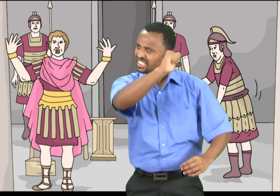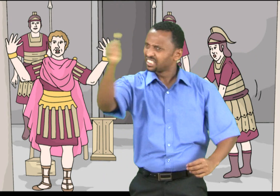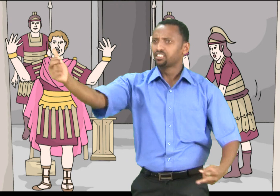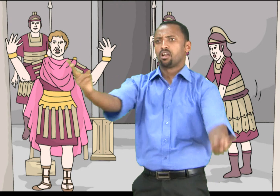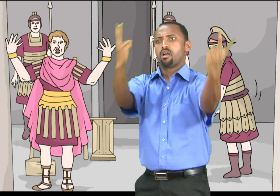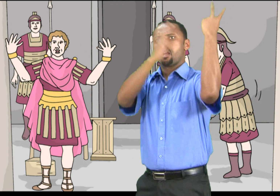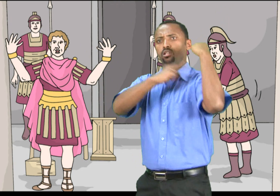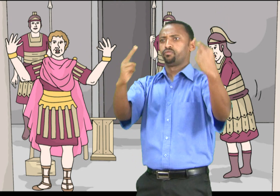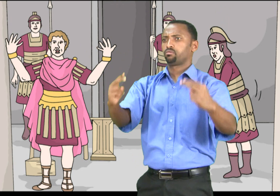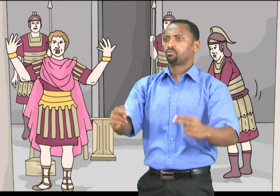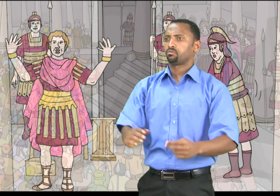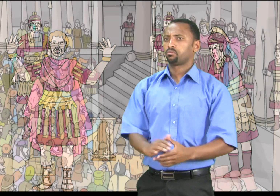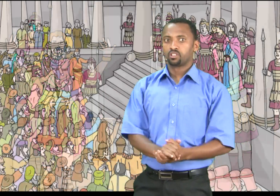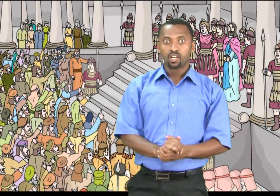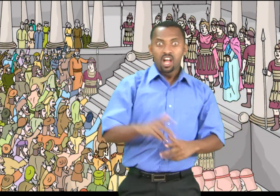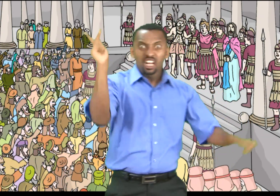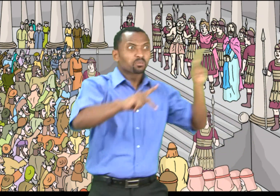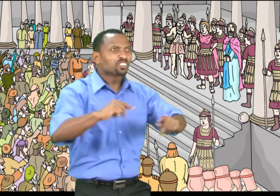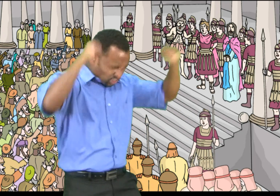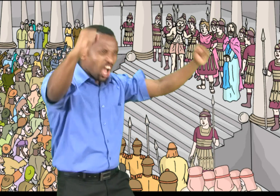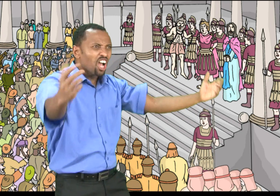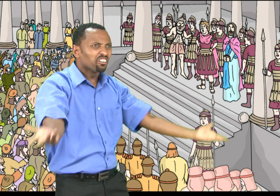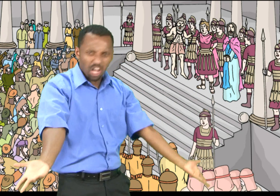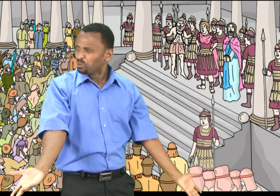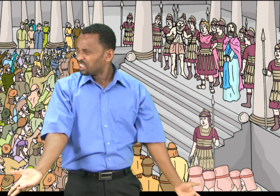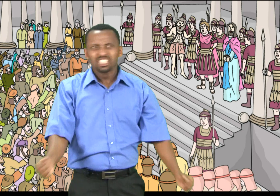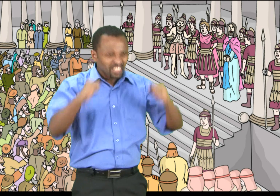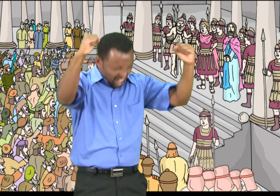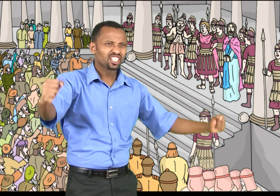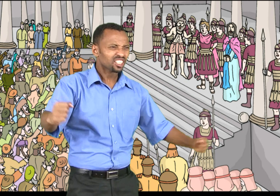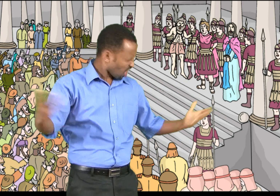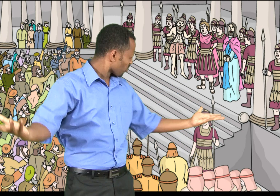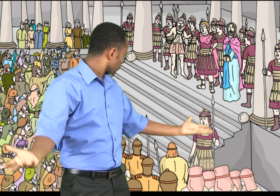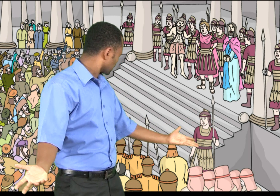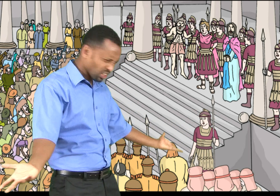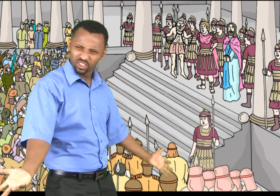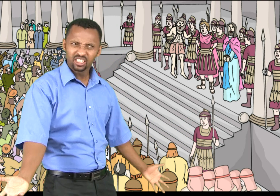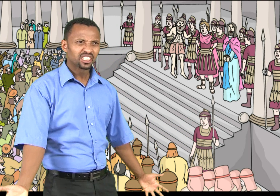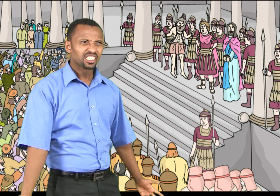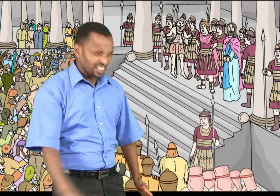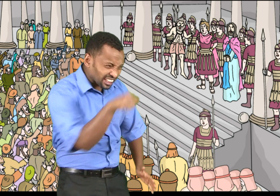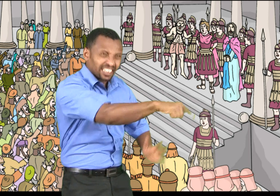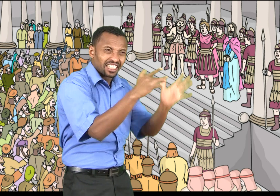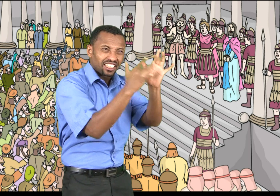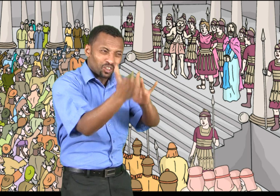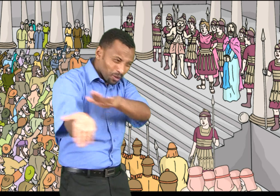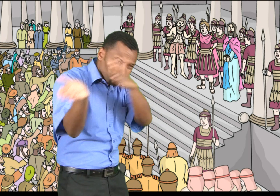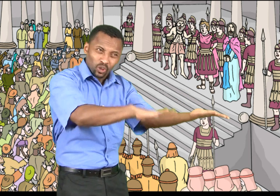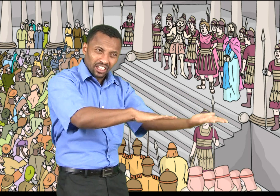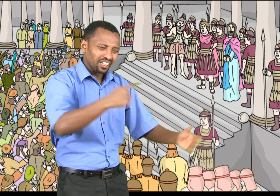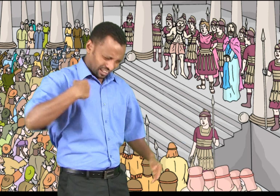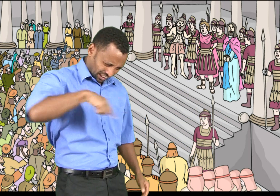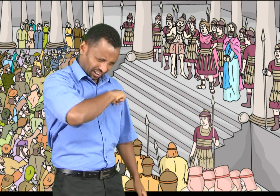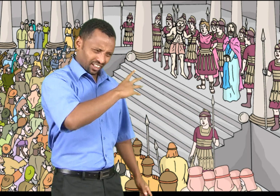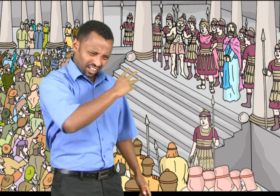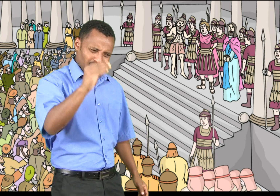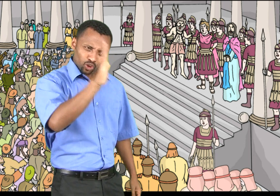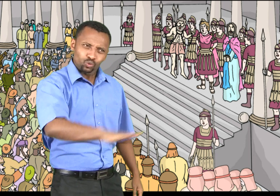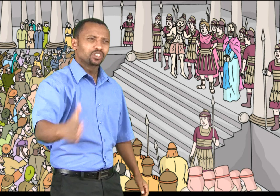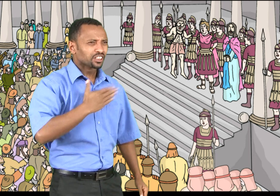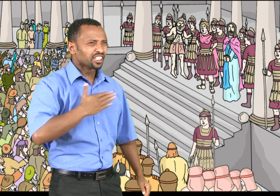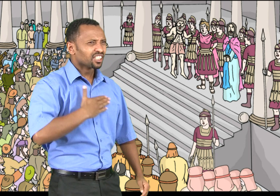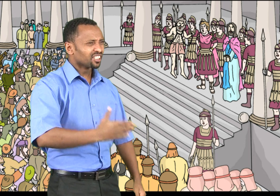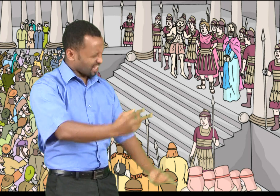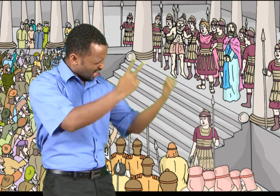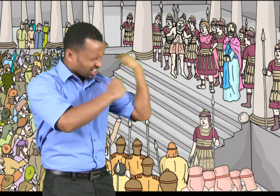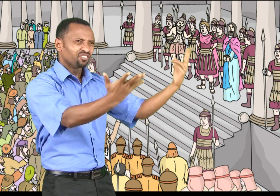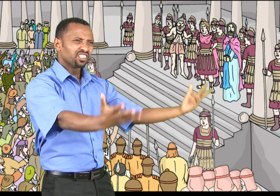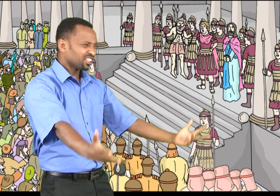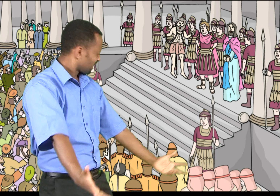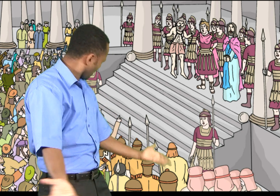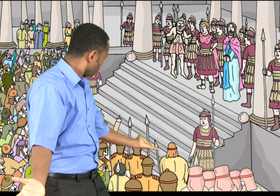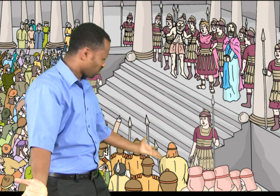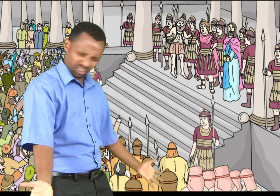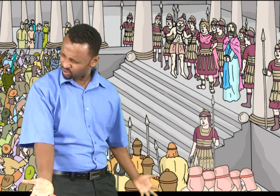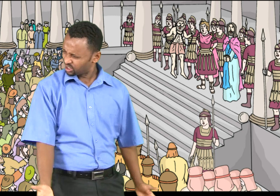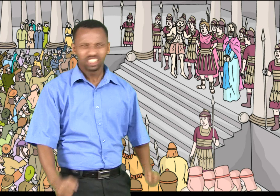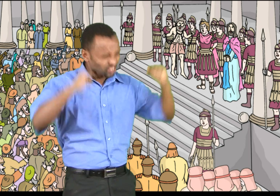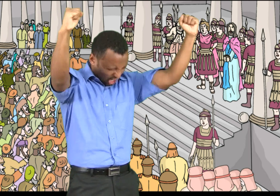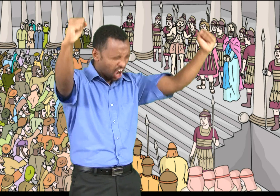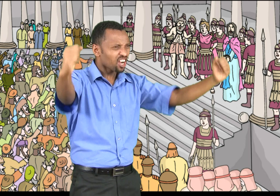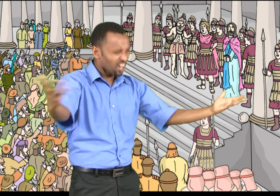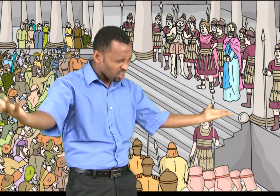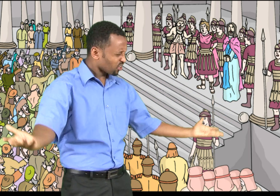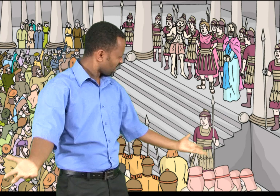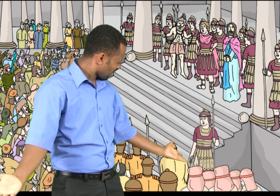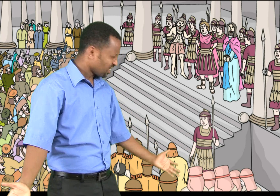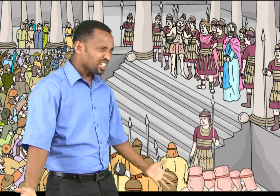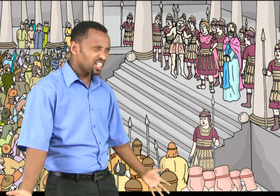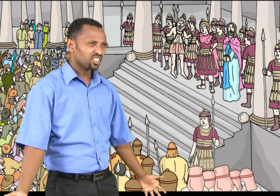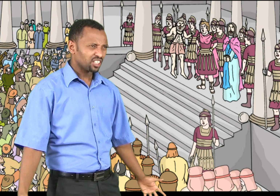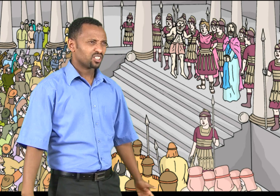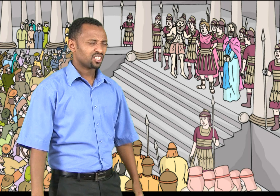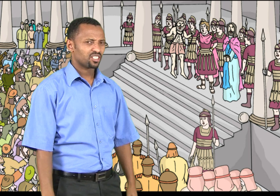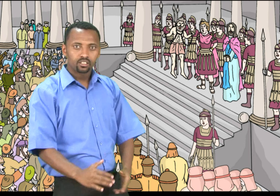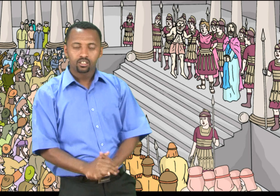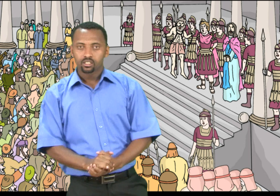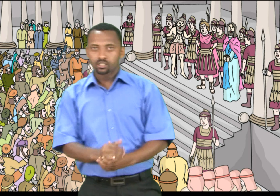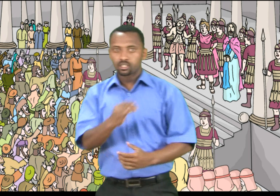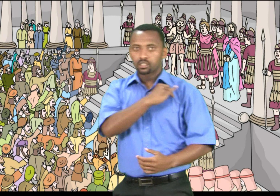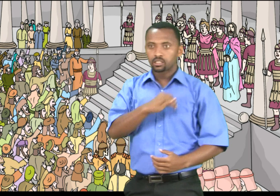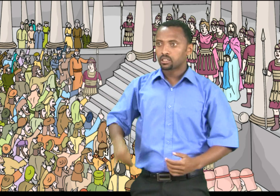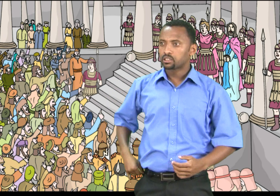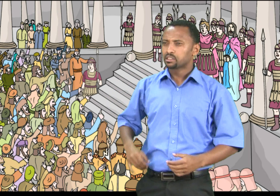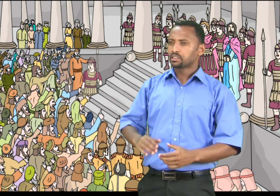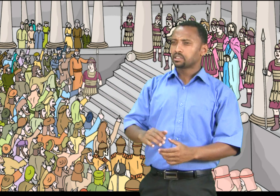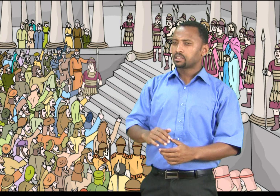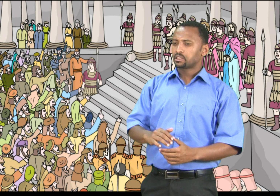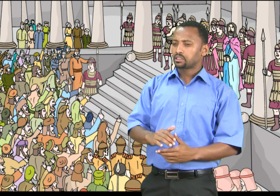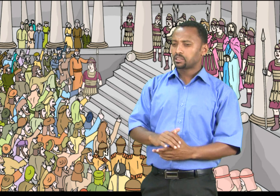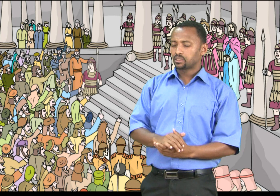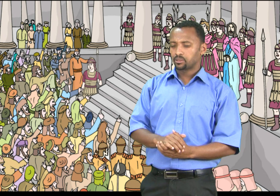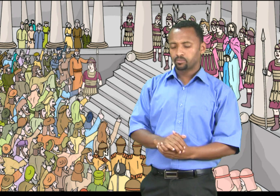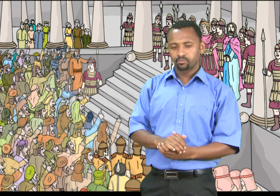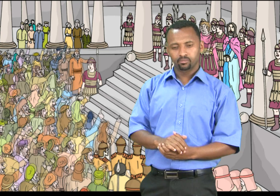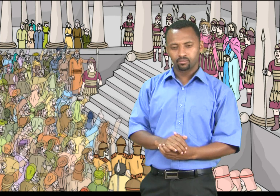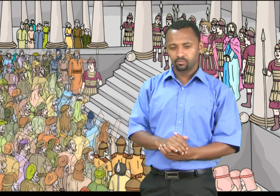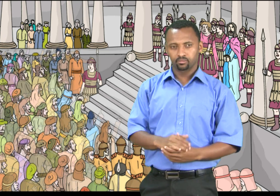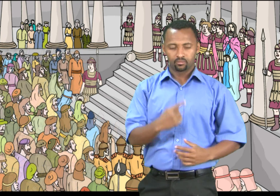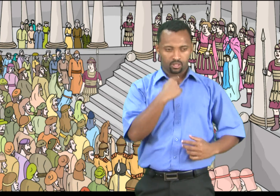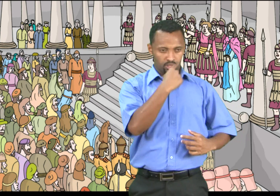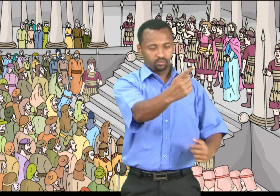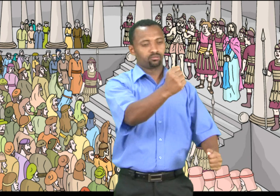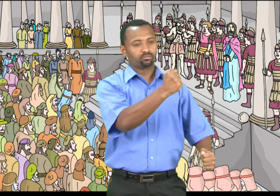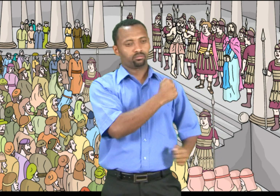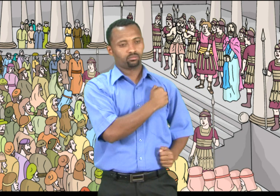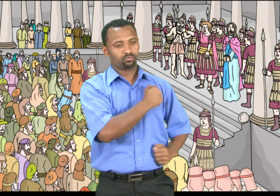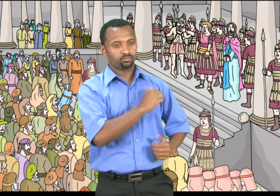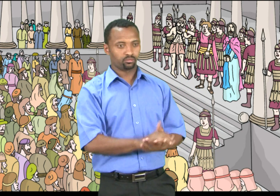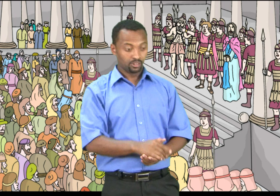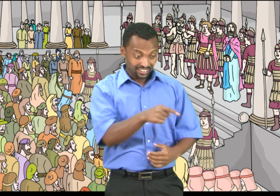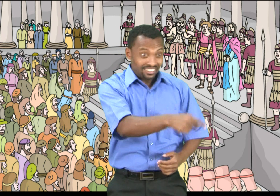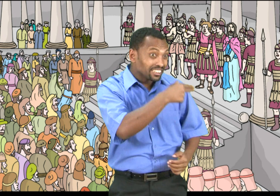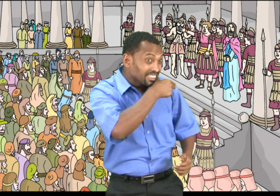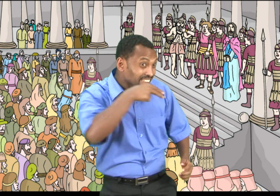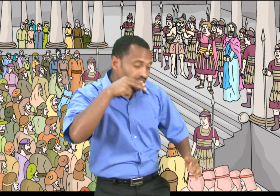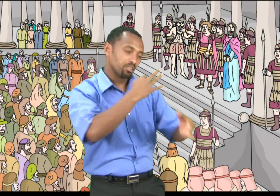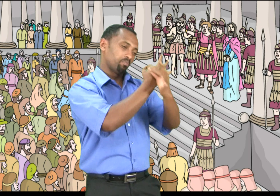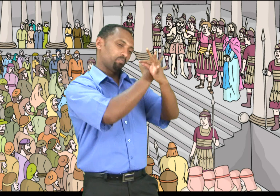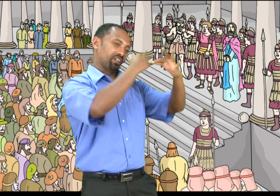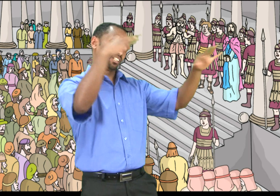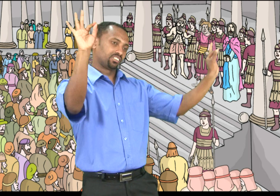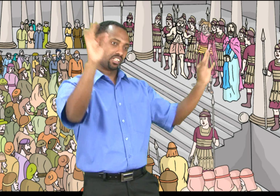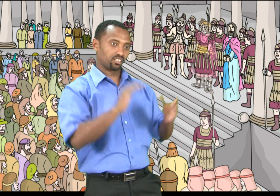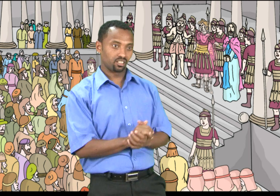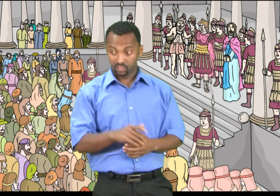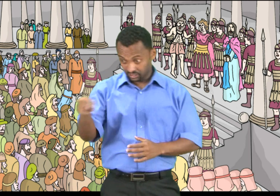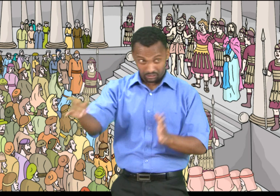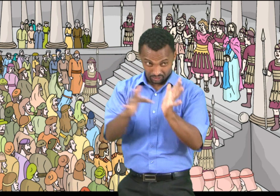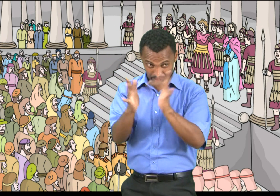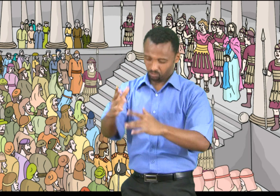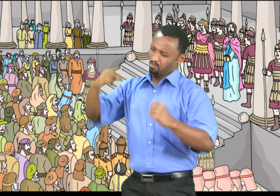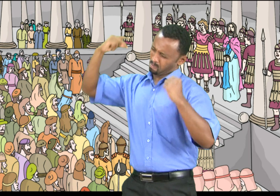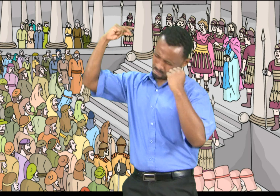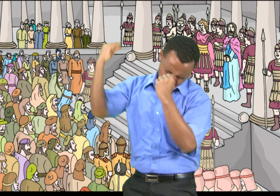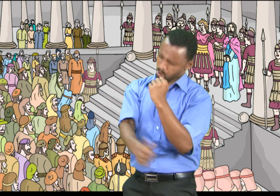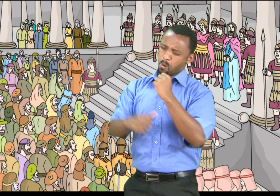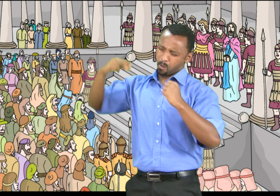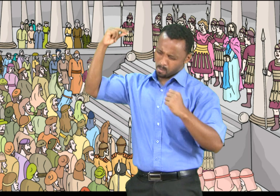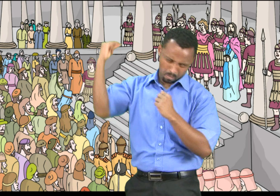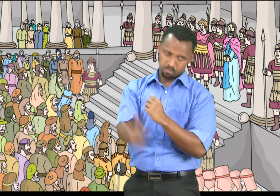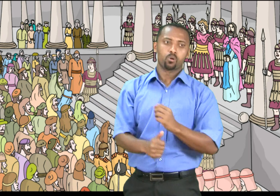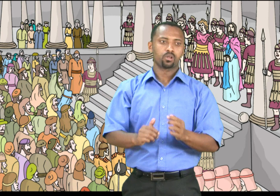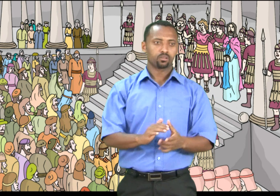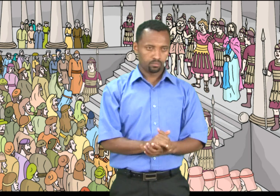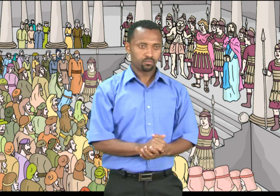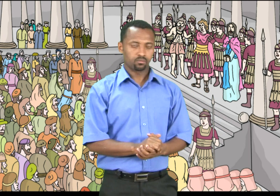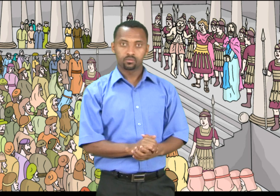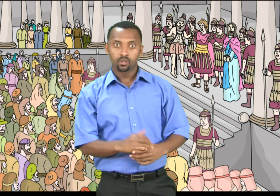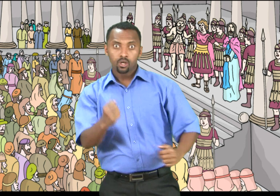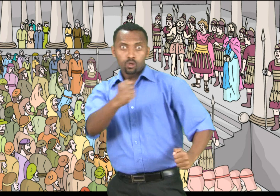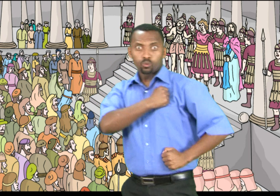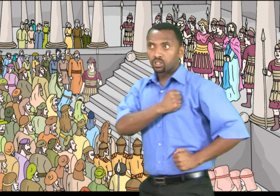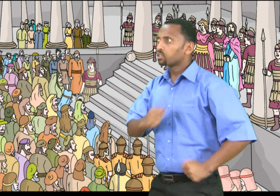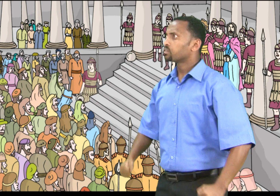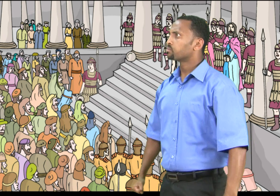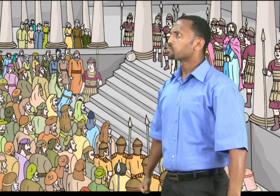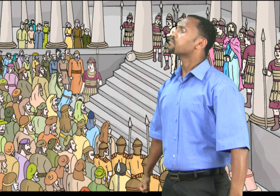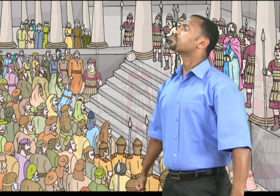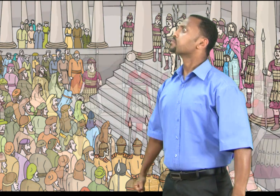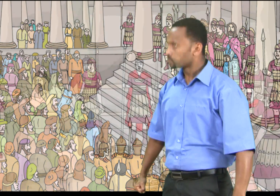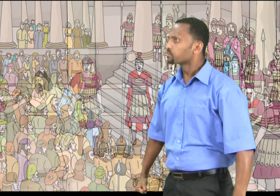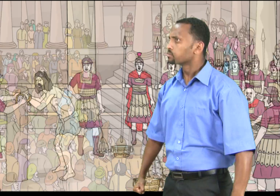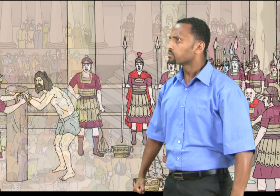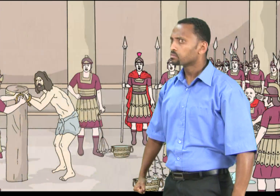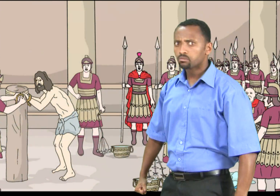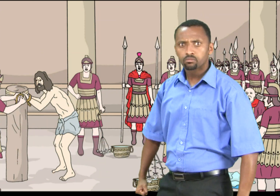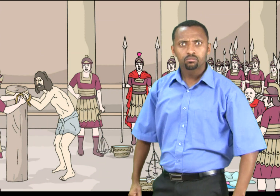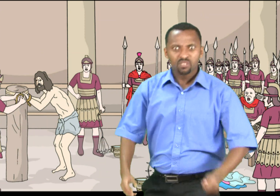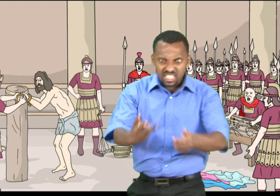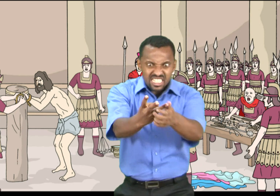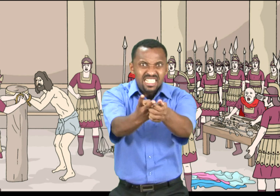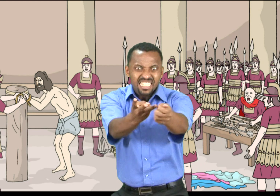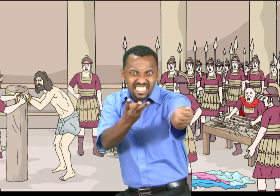All the people answered, “His blood be on us and on our children!” So Pilate released Barabbas to them.